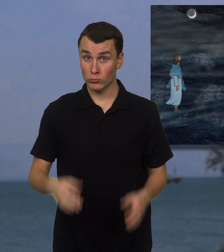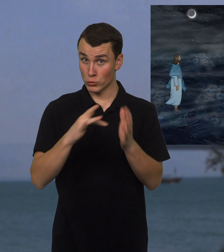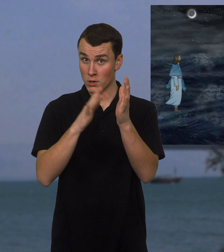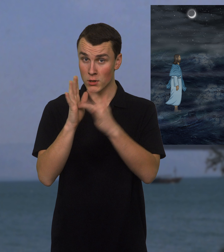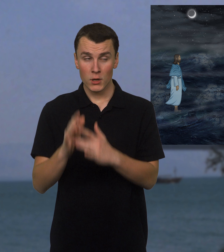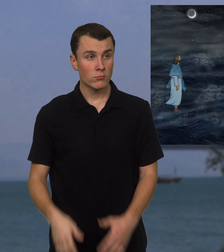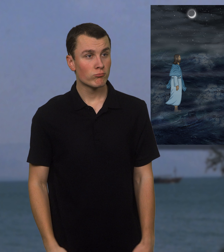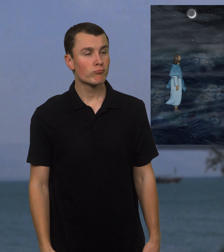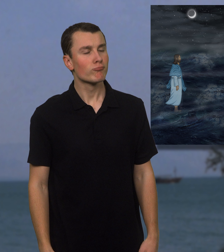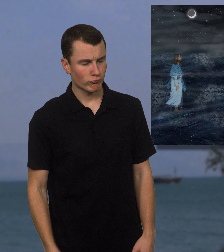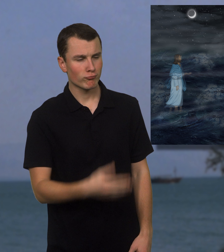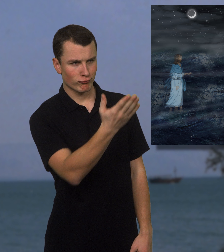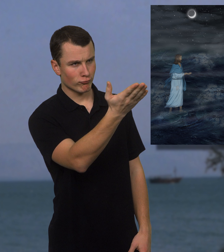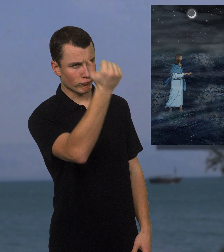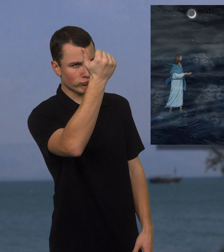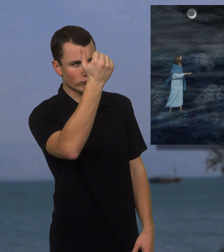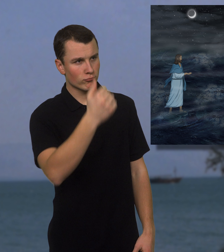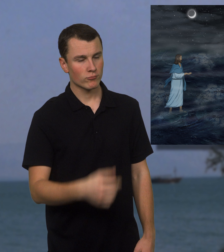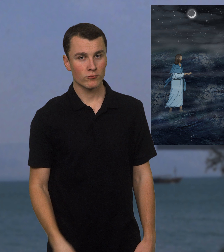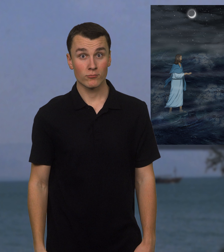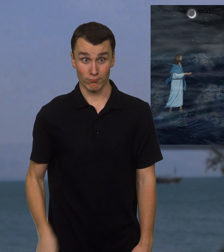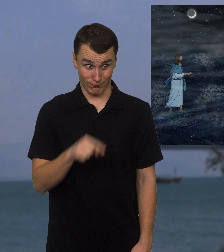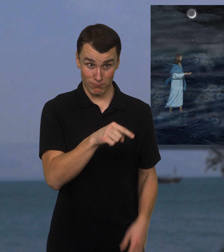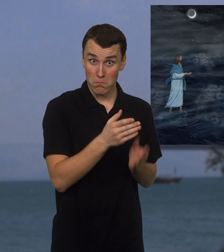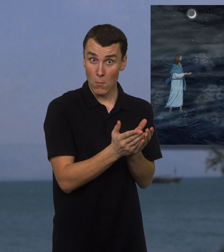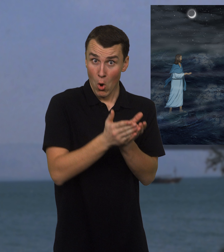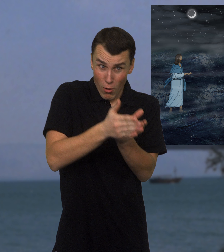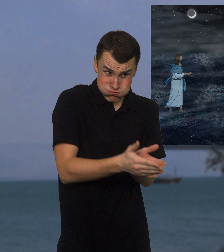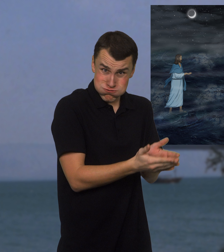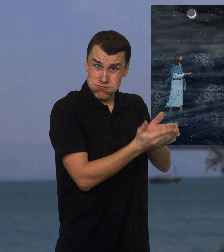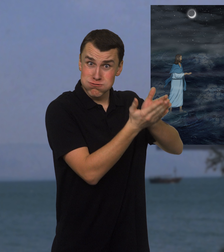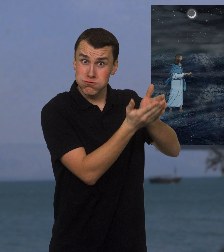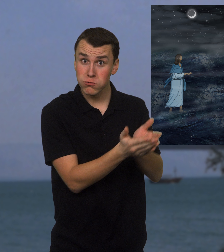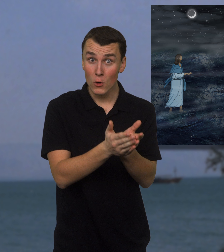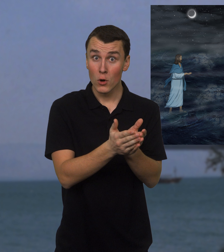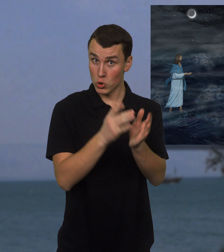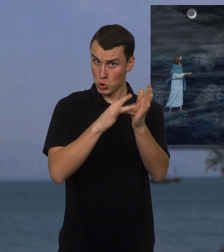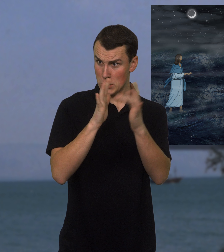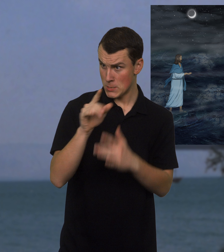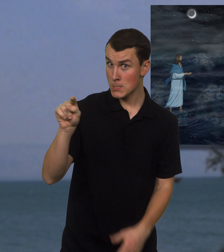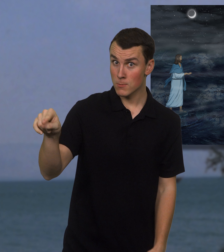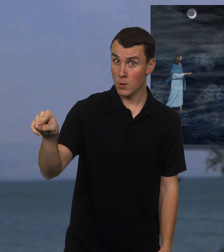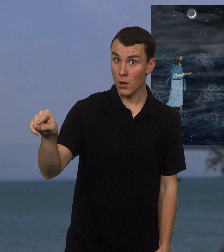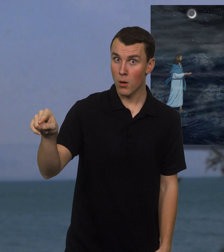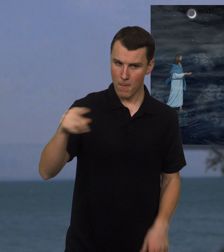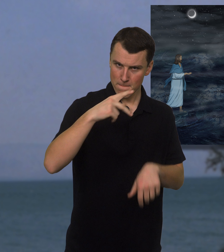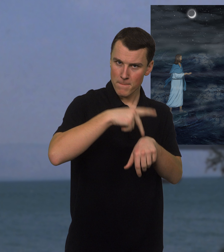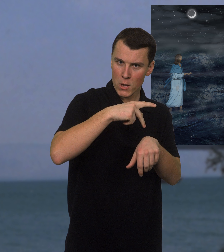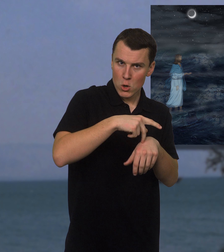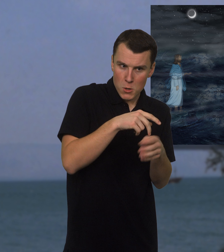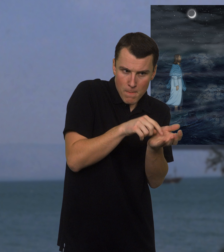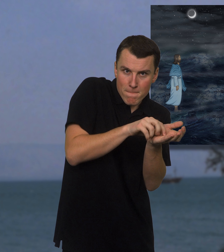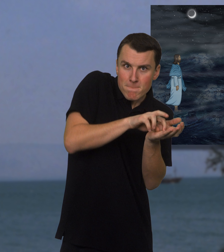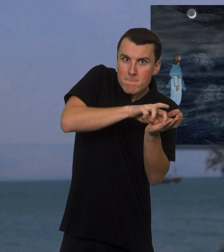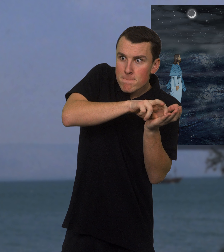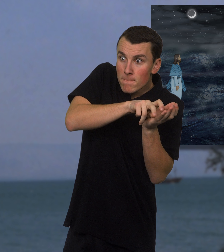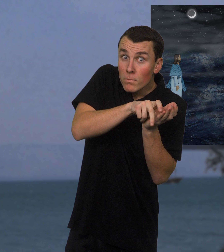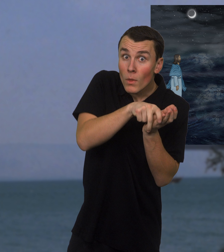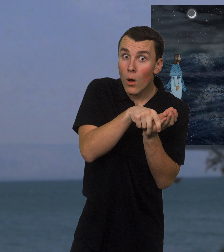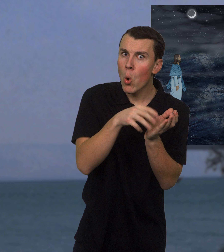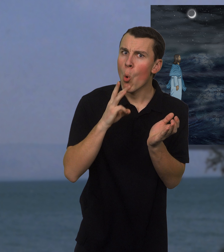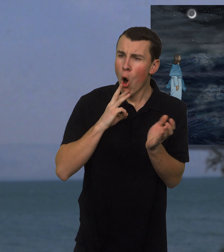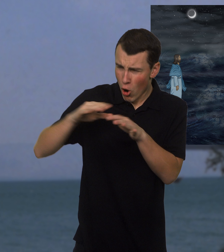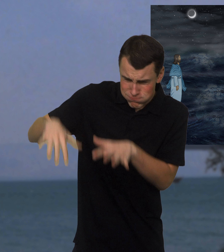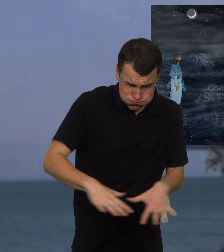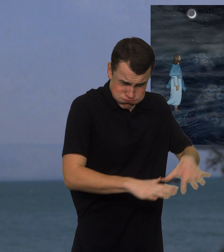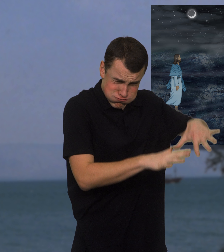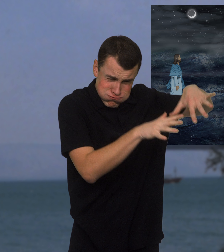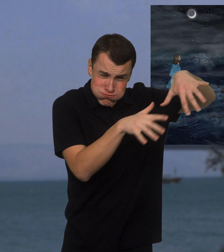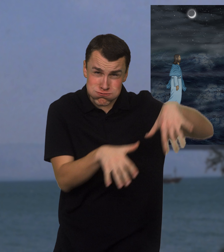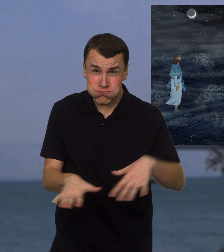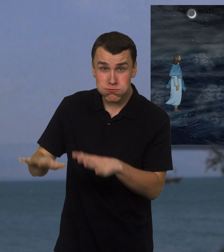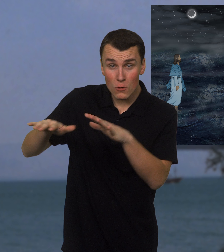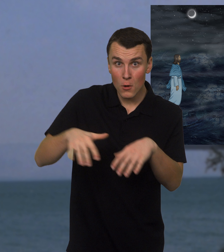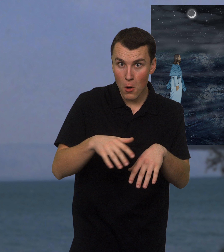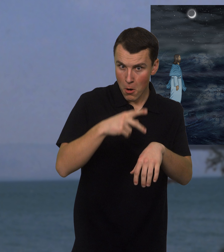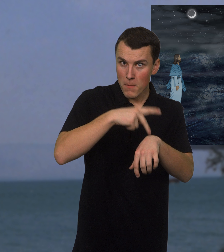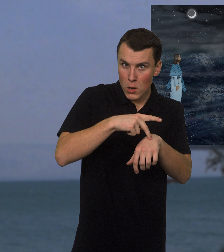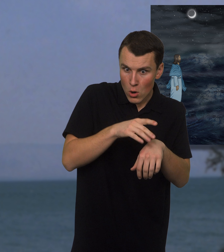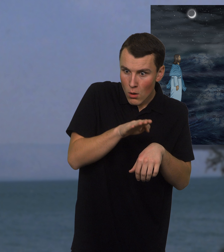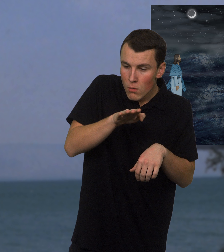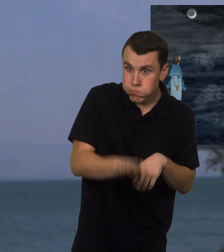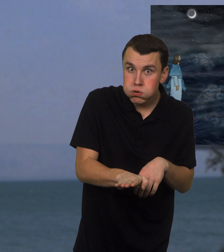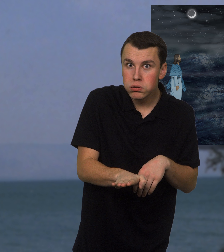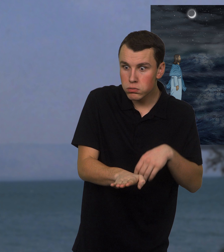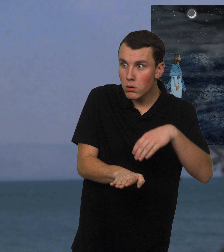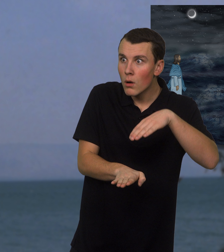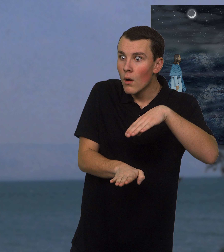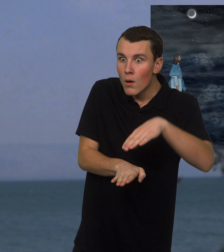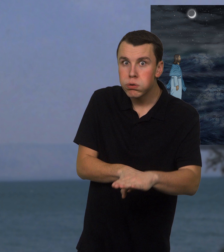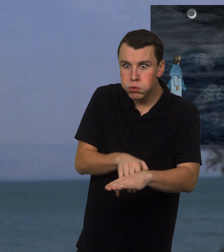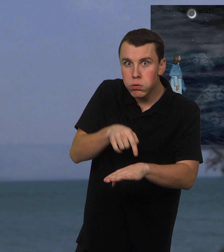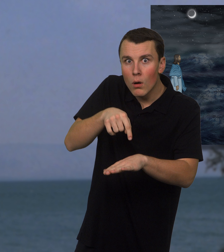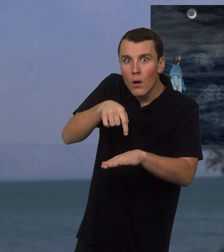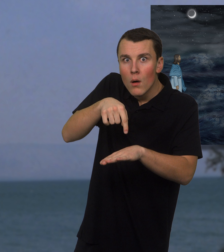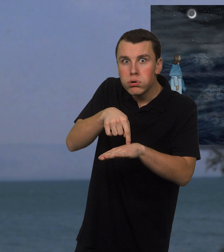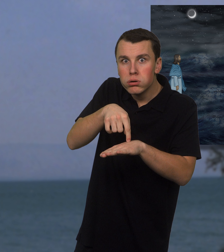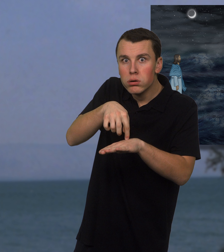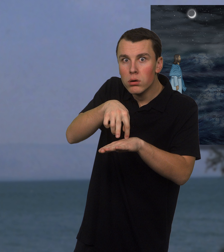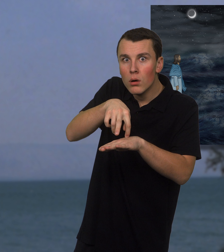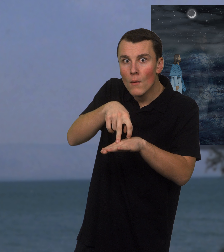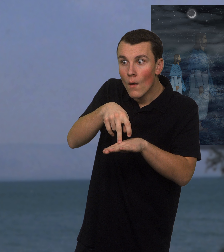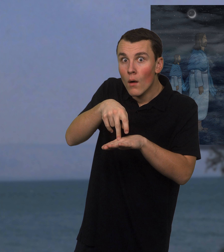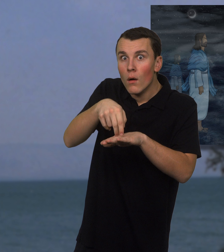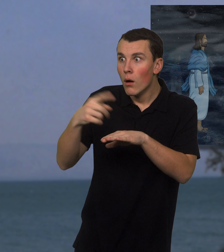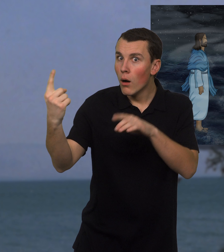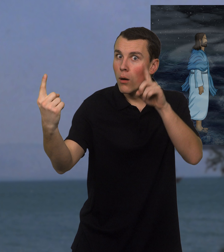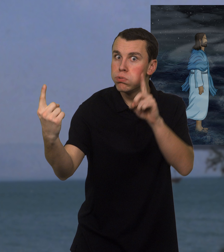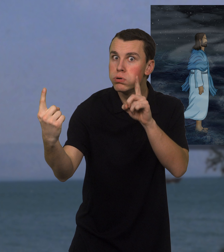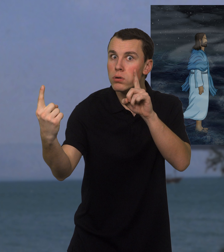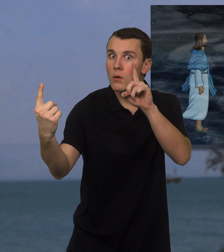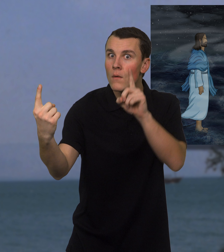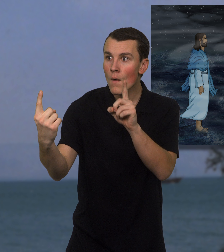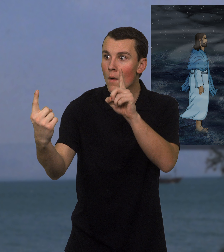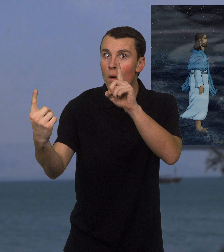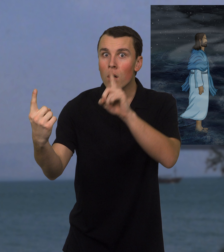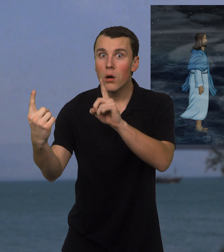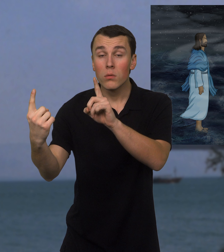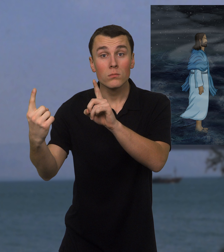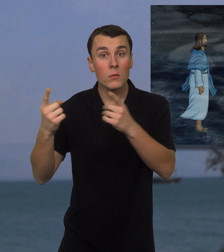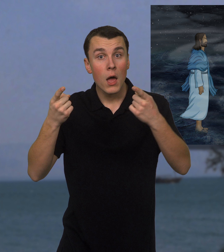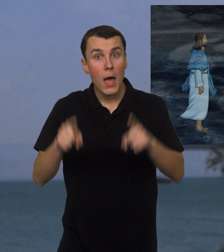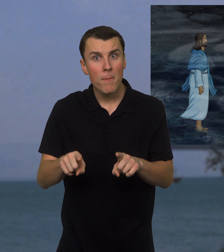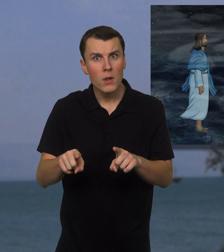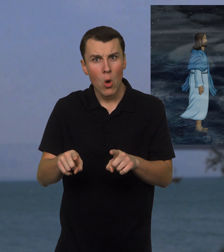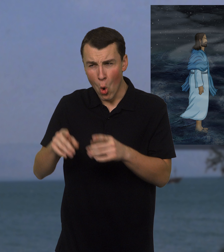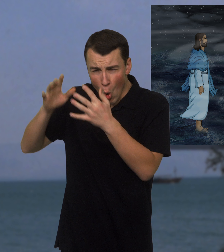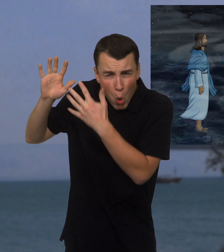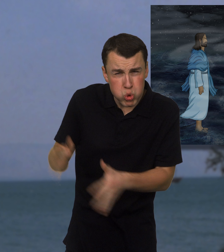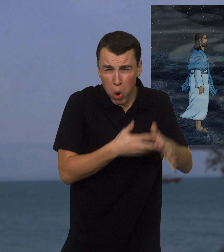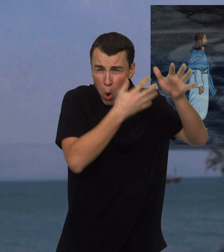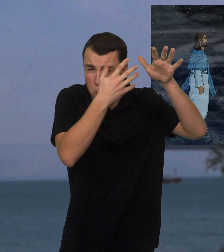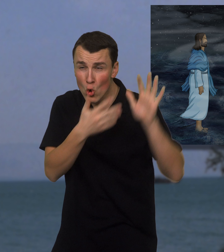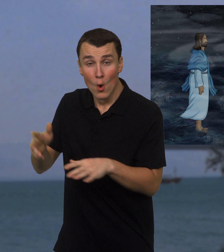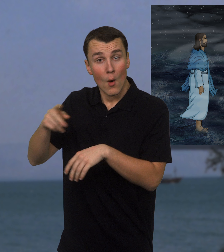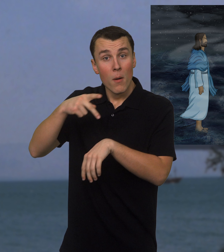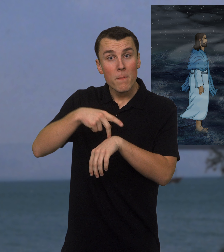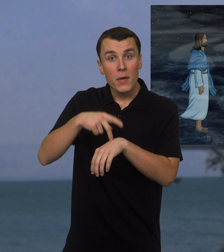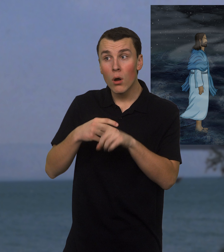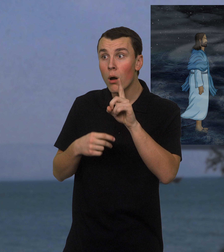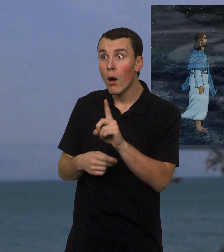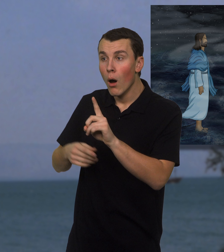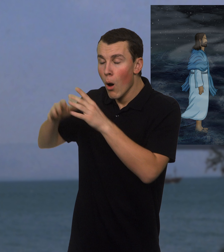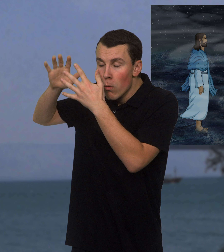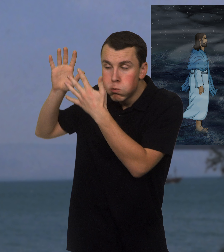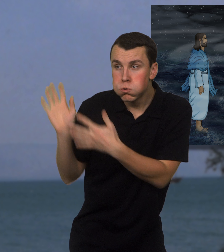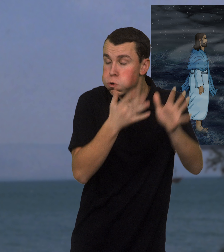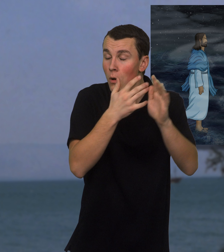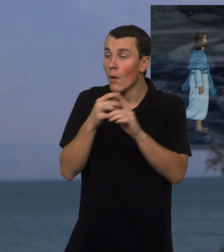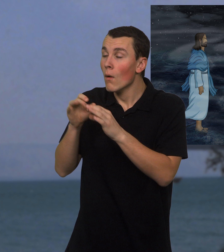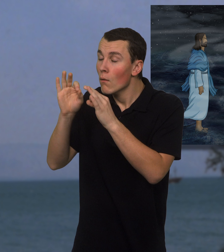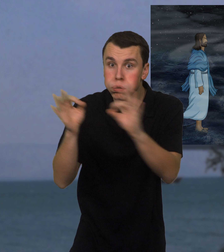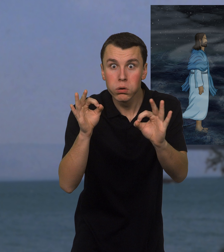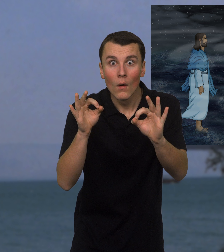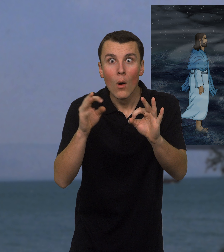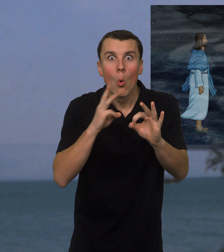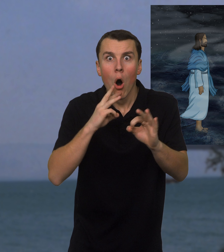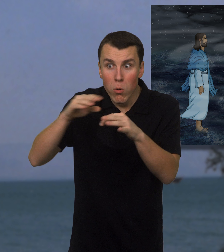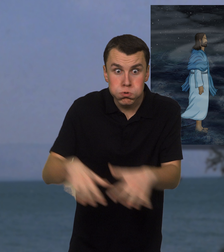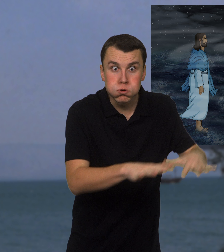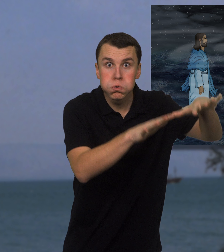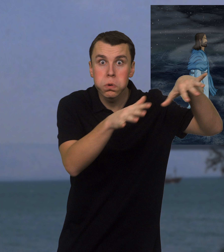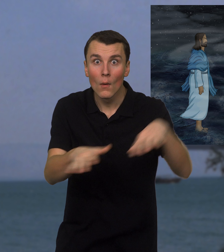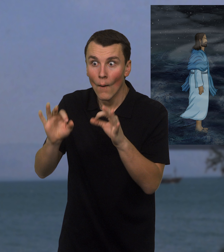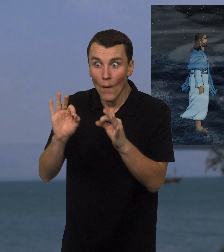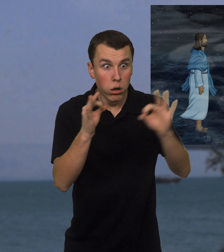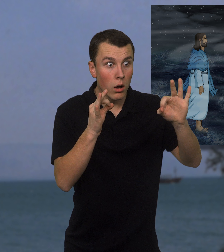“Come,” said Jesus. Then Peter got down out of the boat, walked on the water, and came toward Jesus.